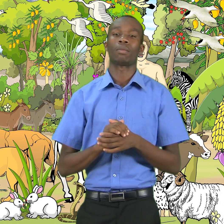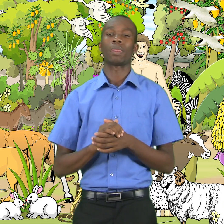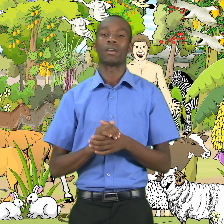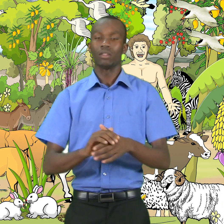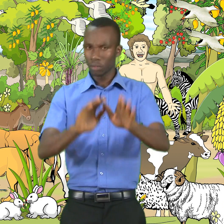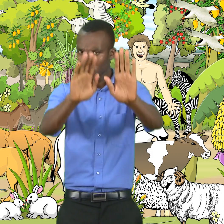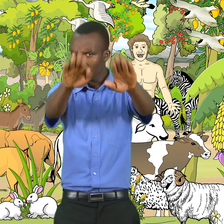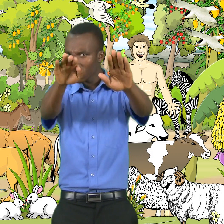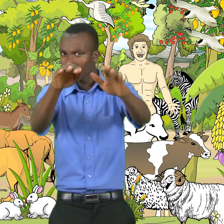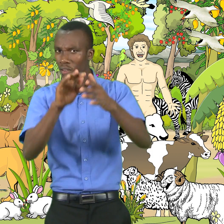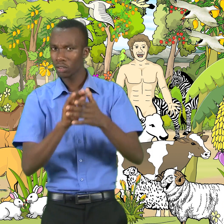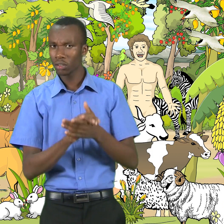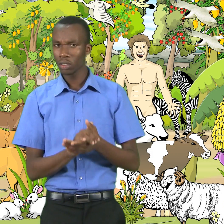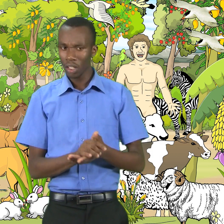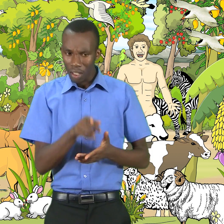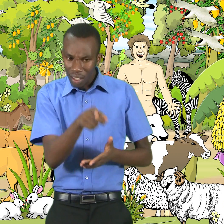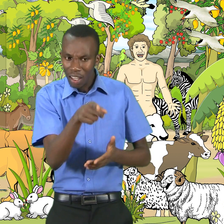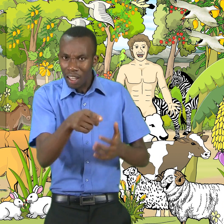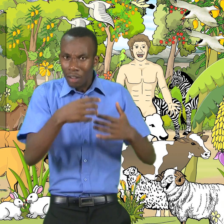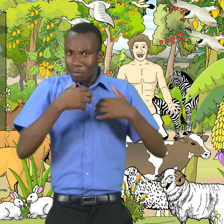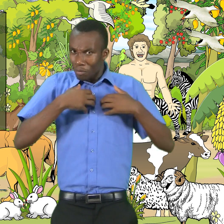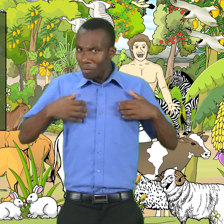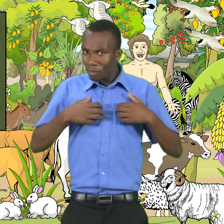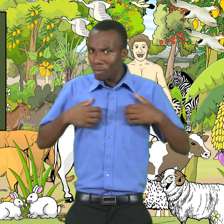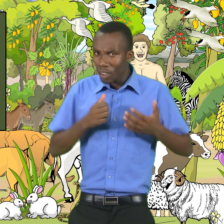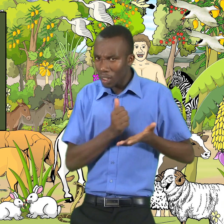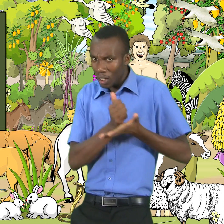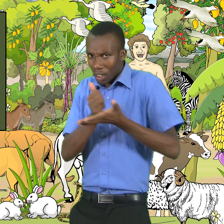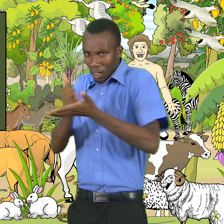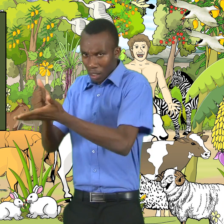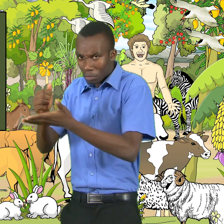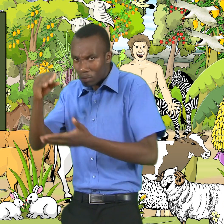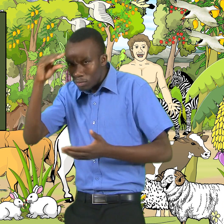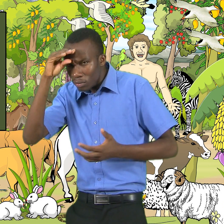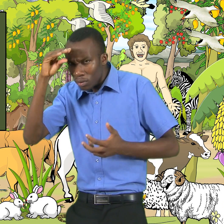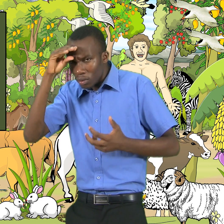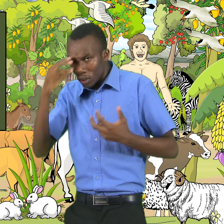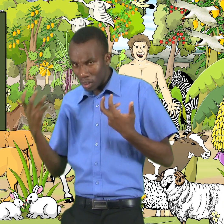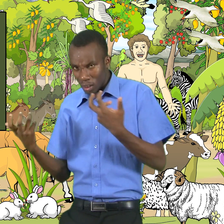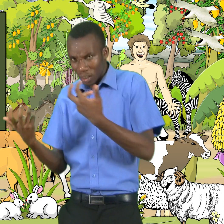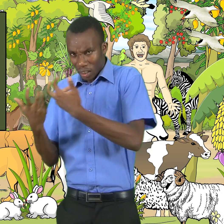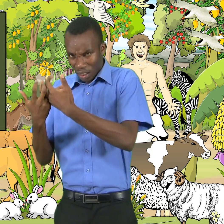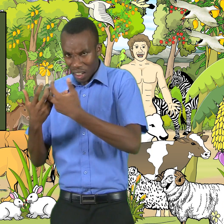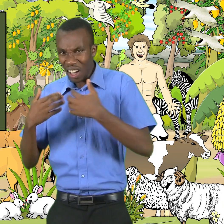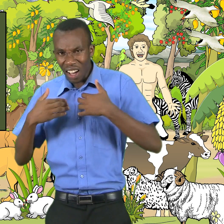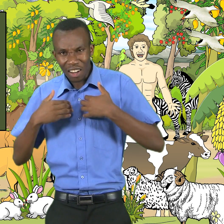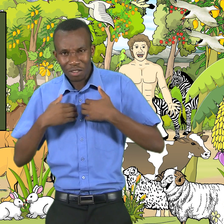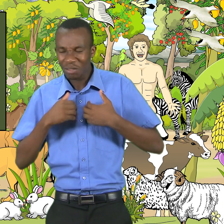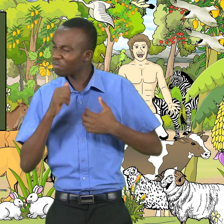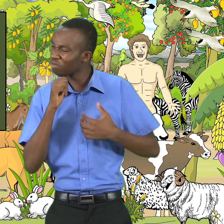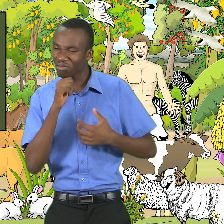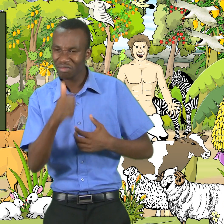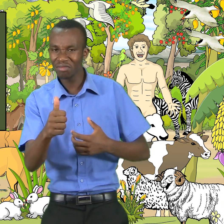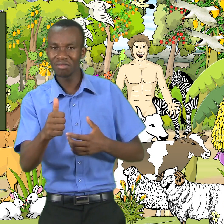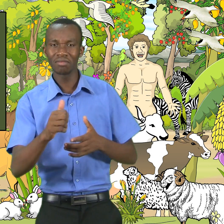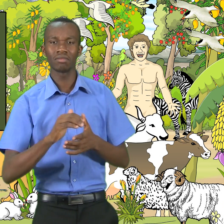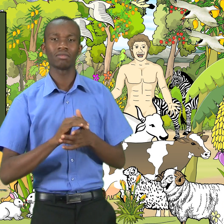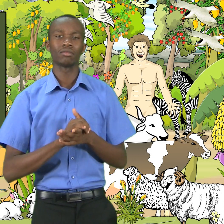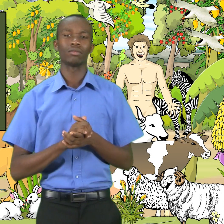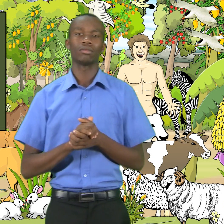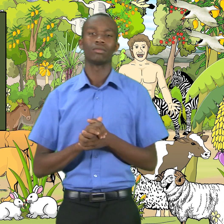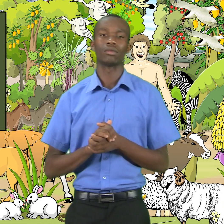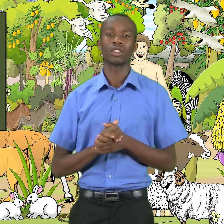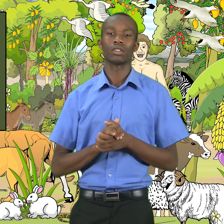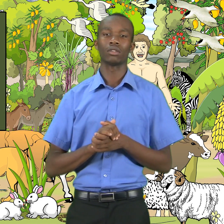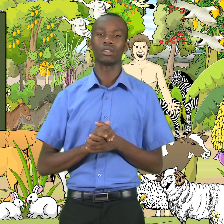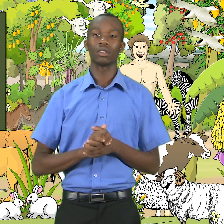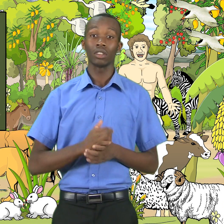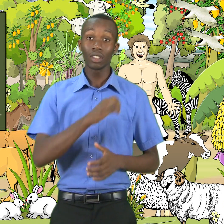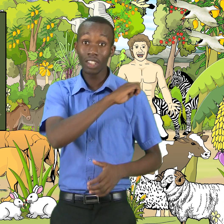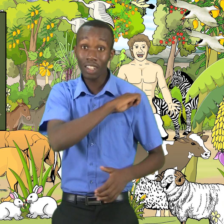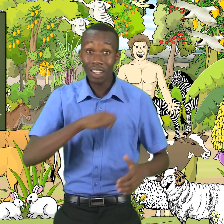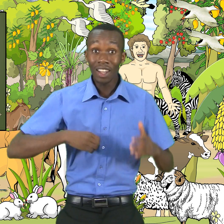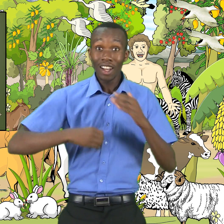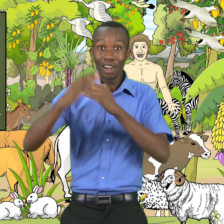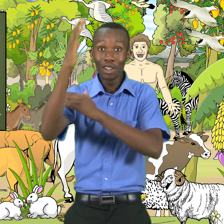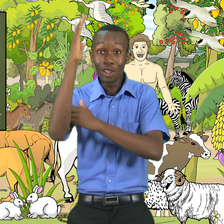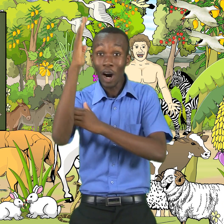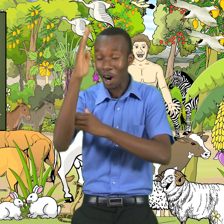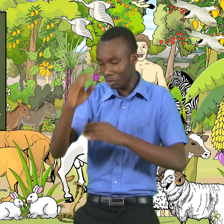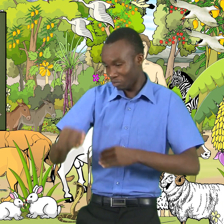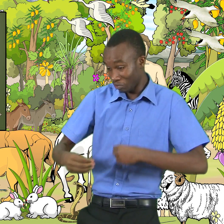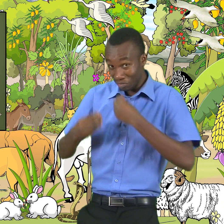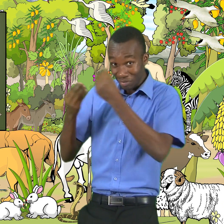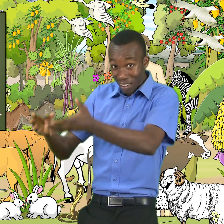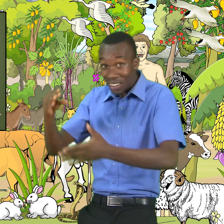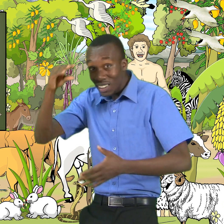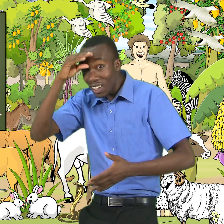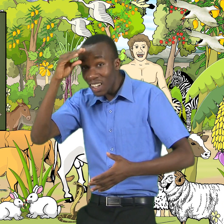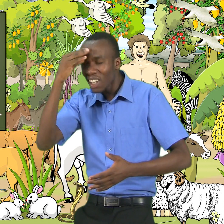But for Adam no suitable helper was found.